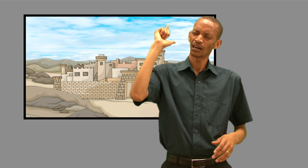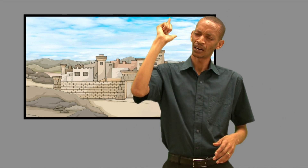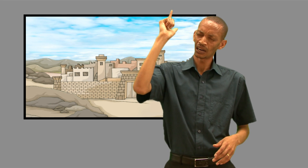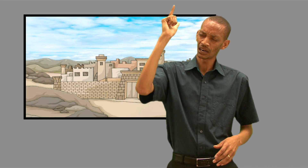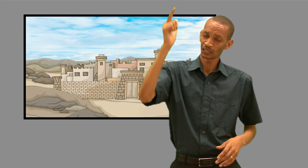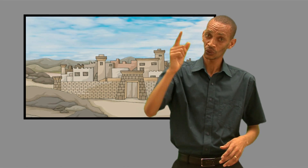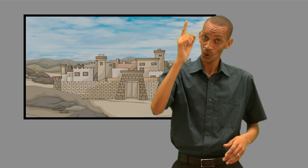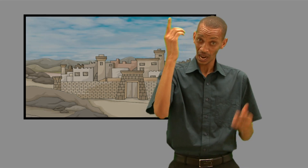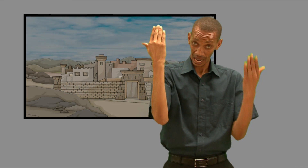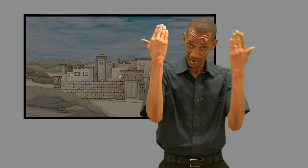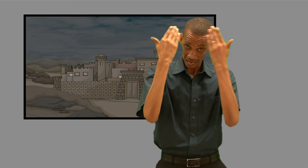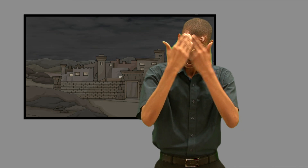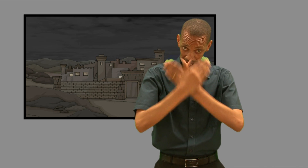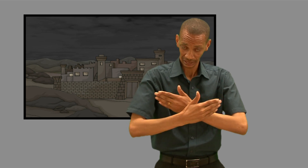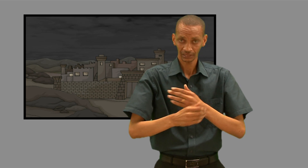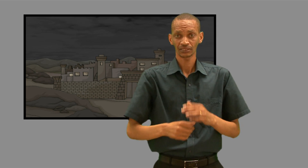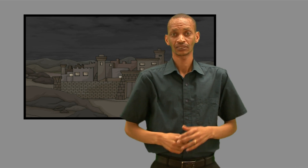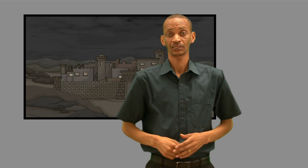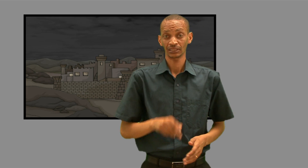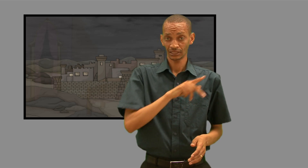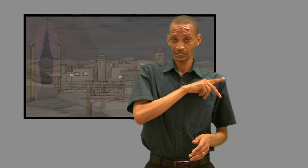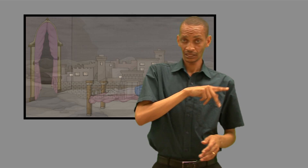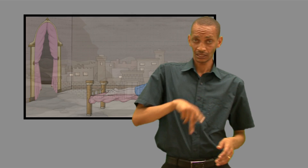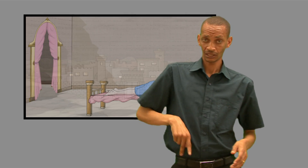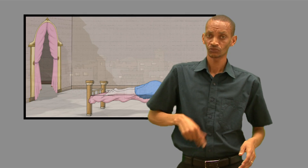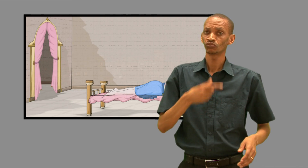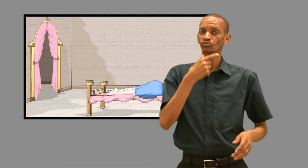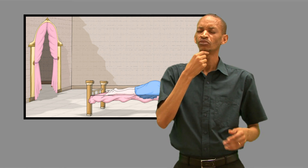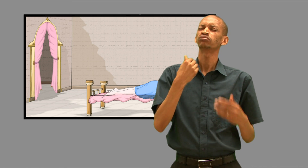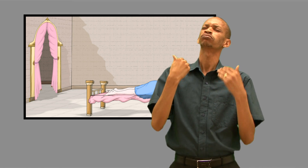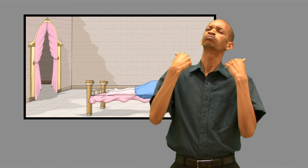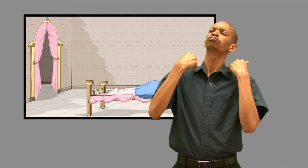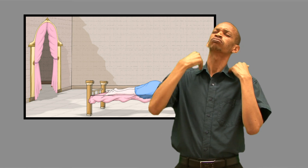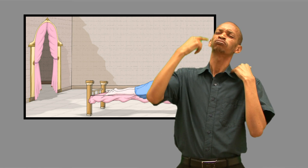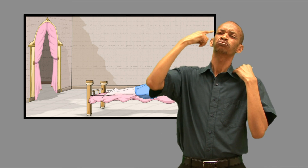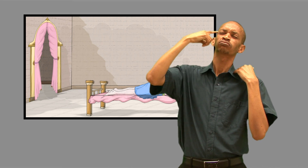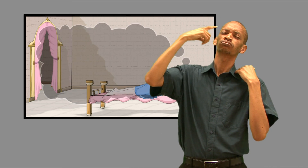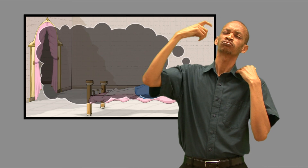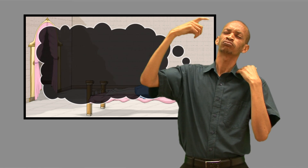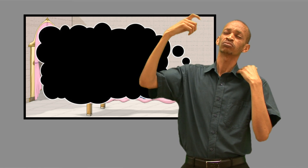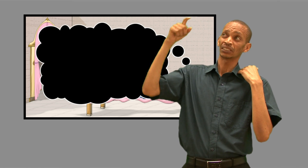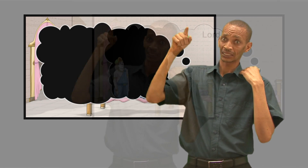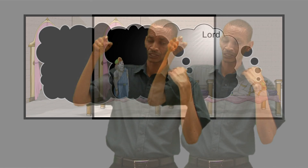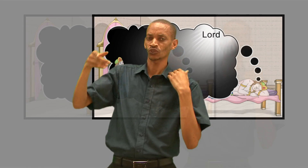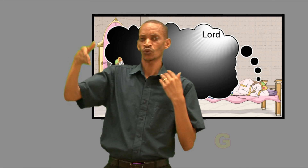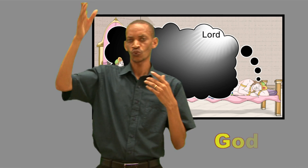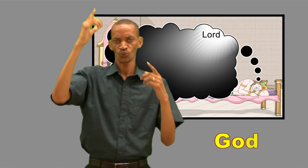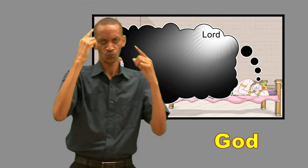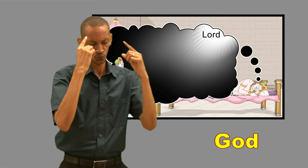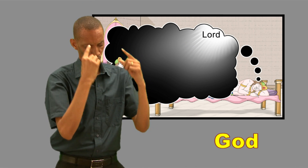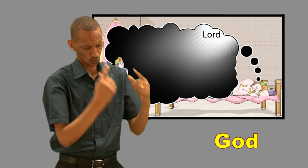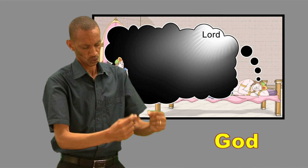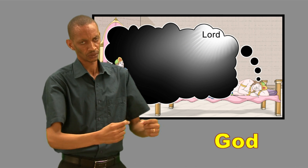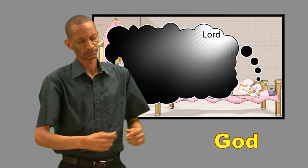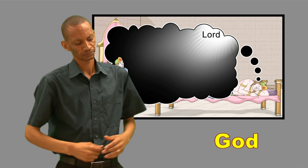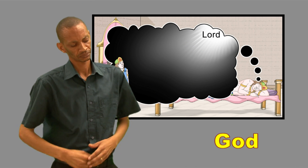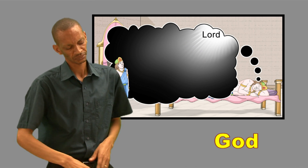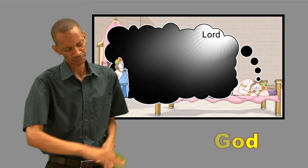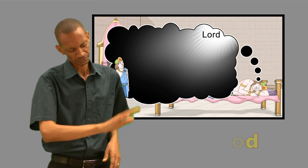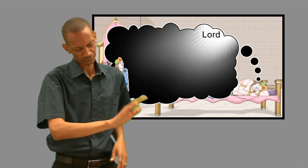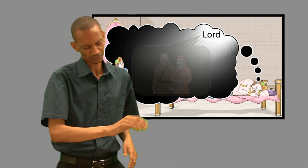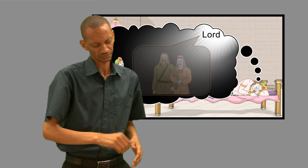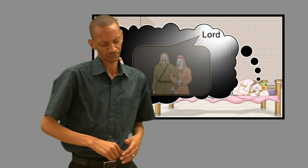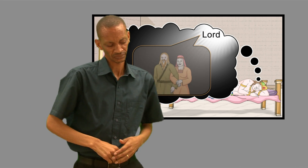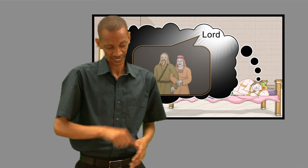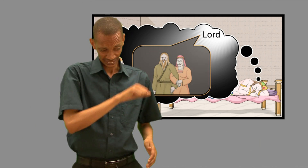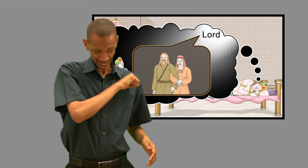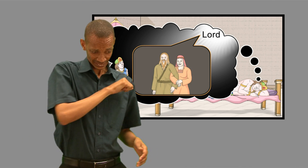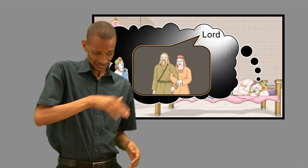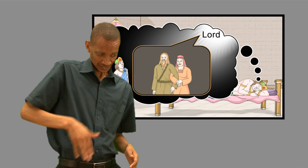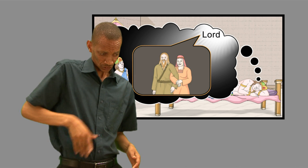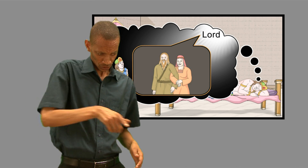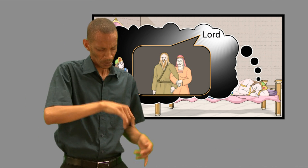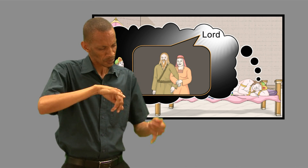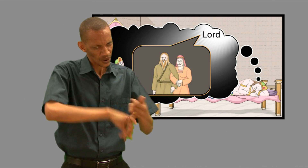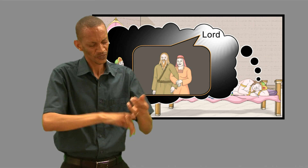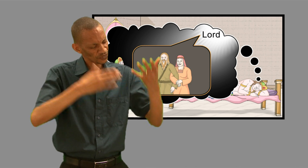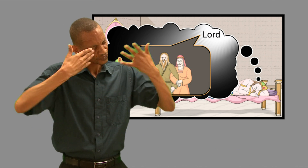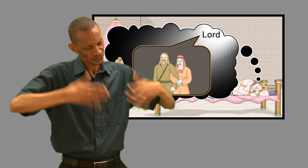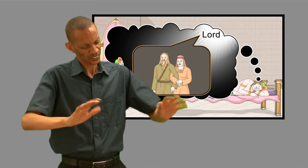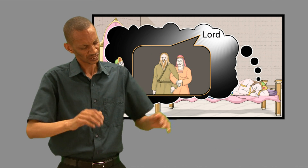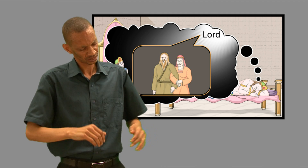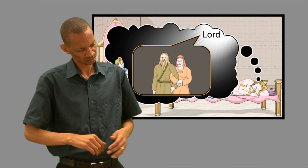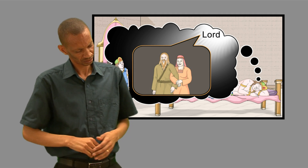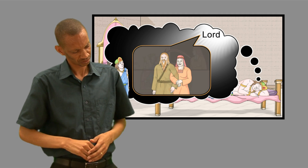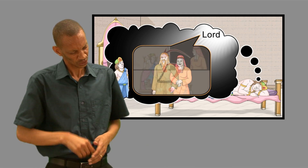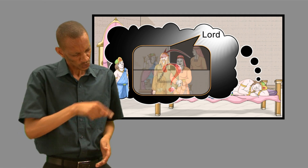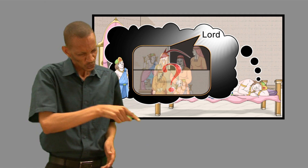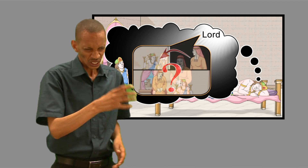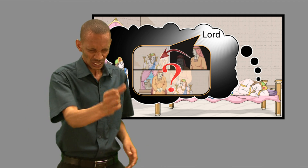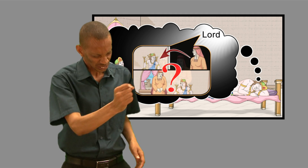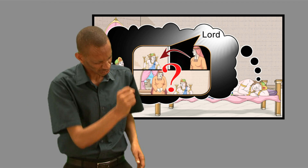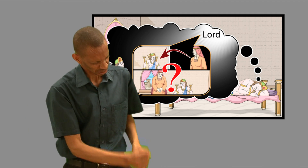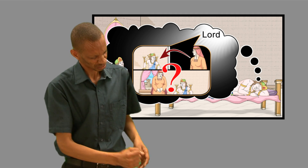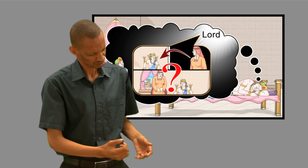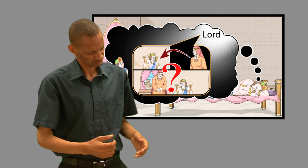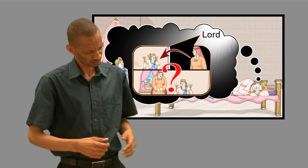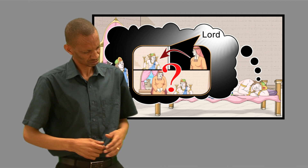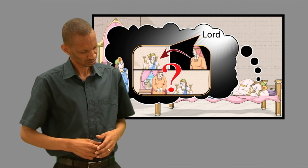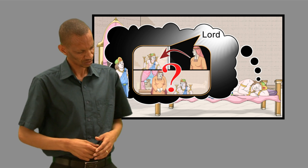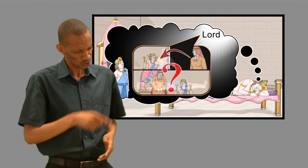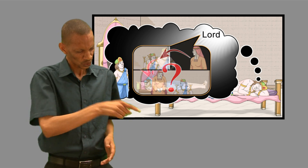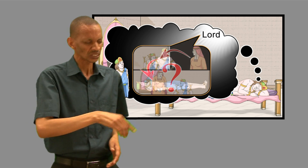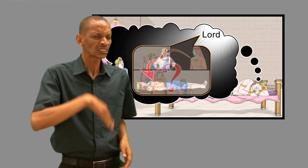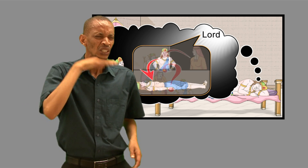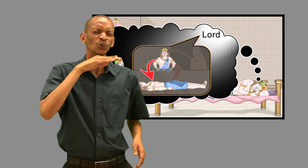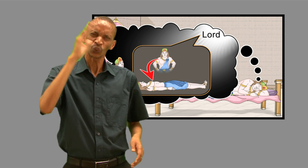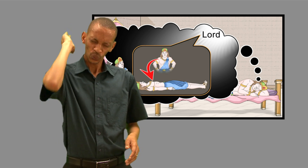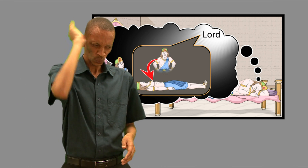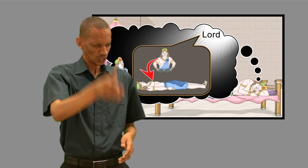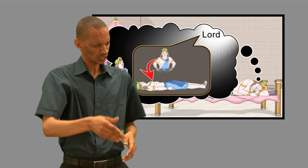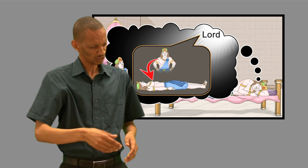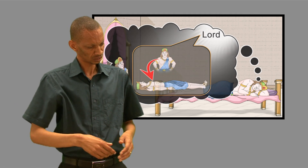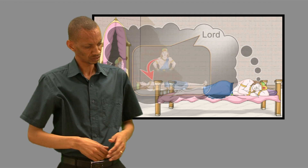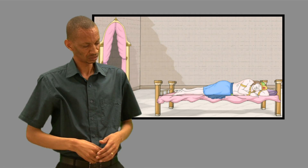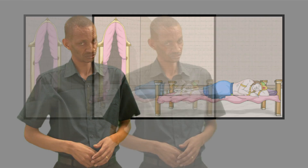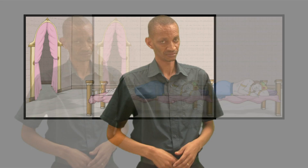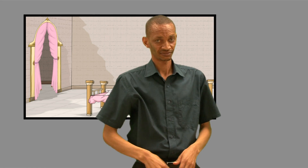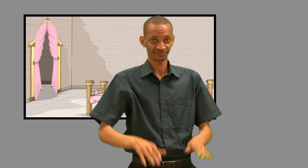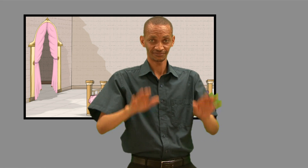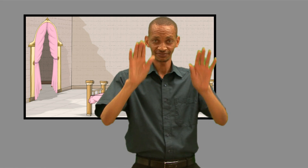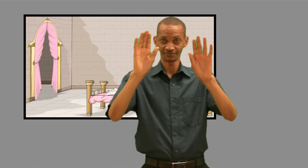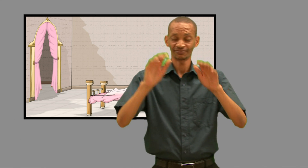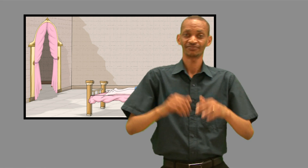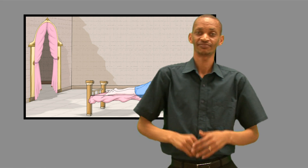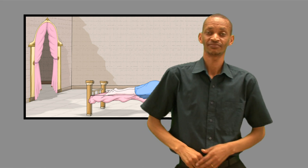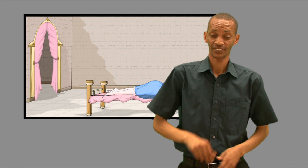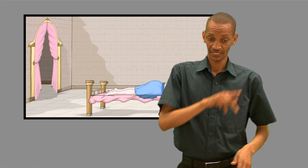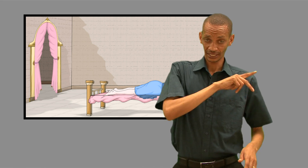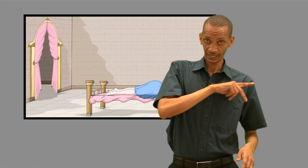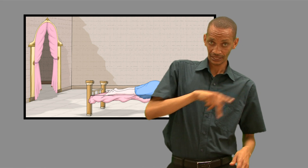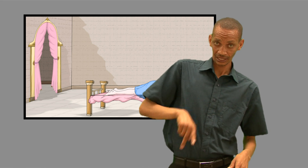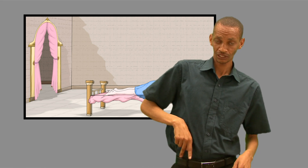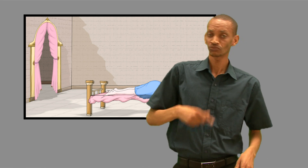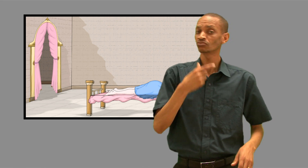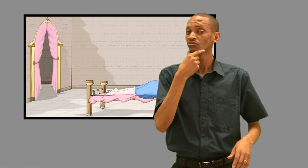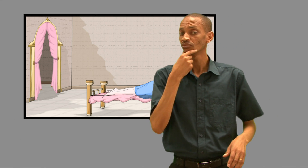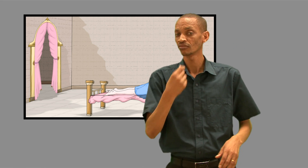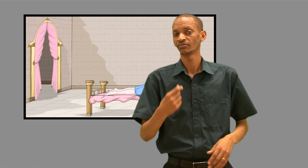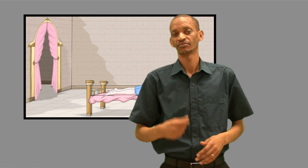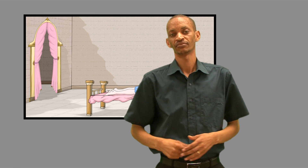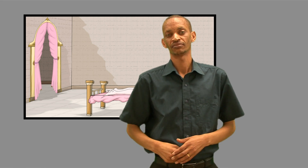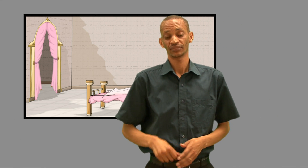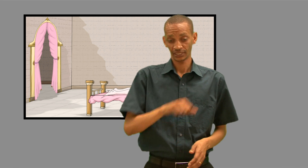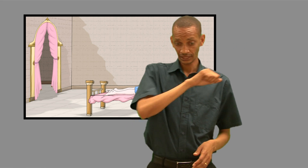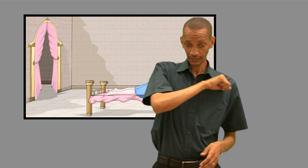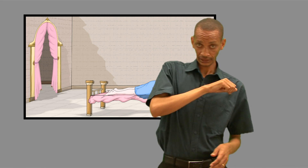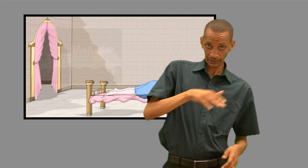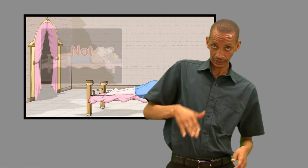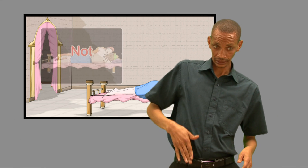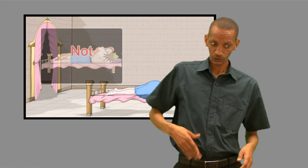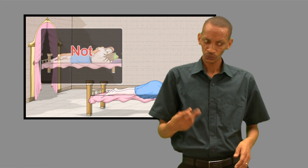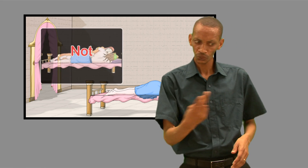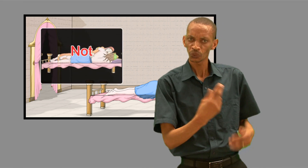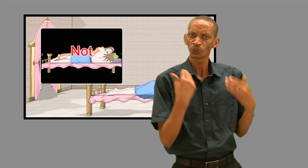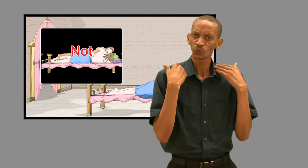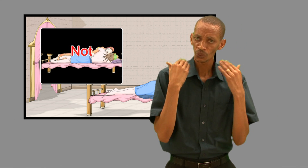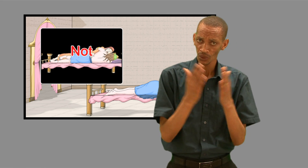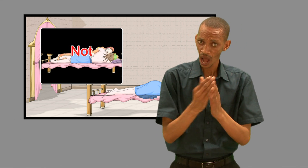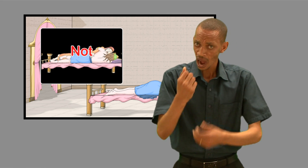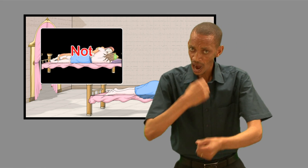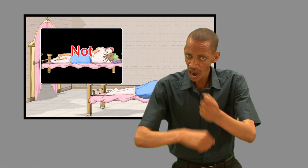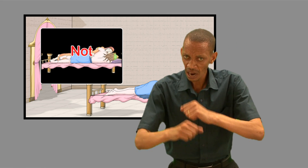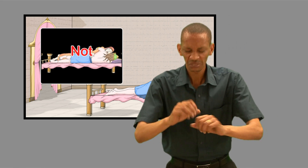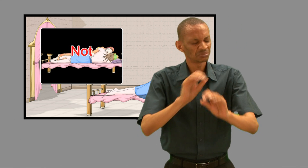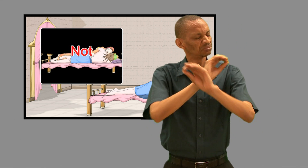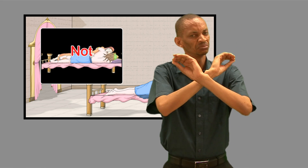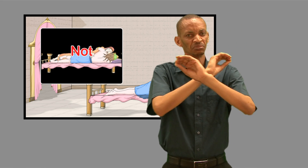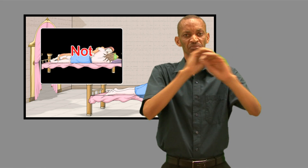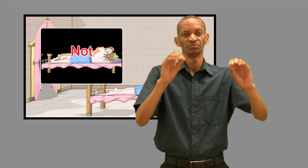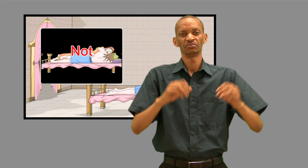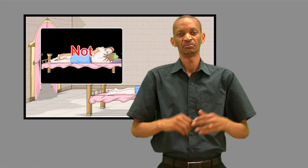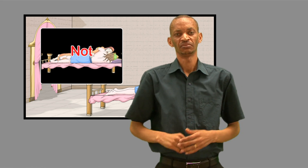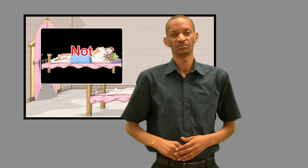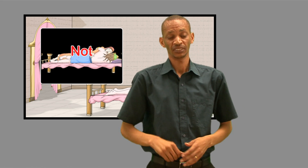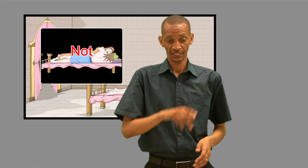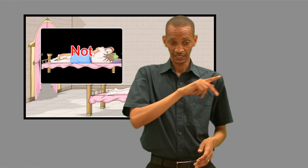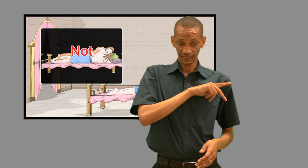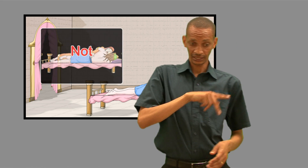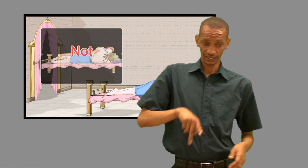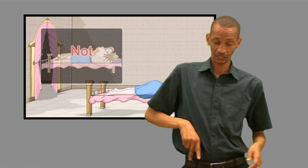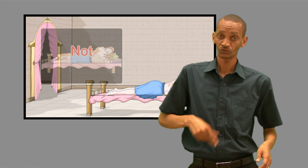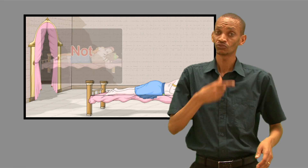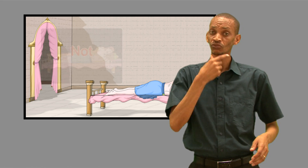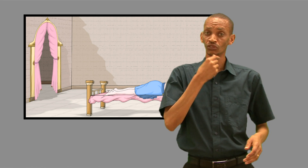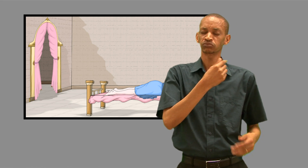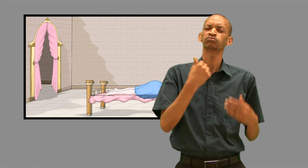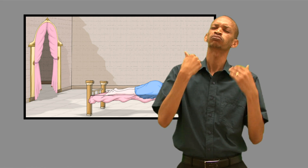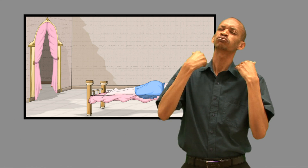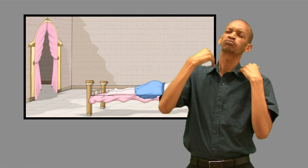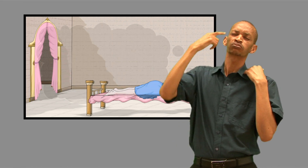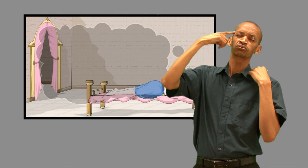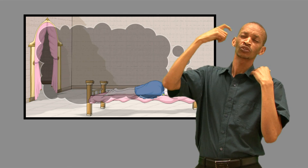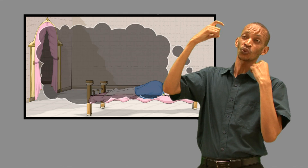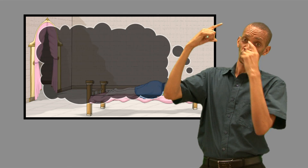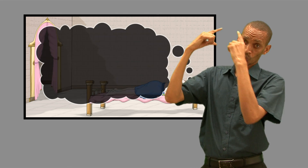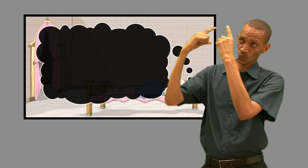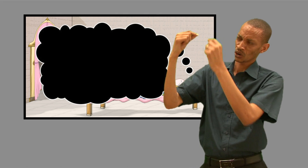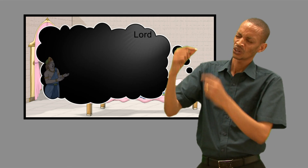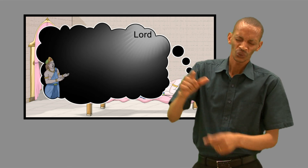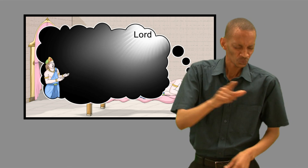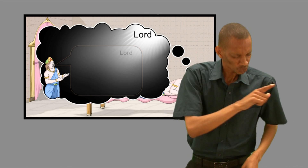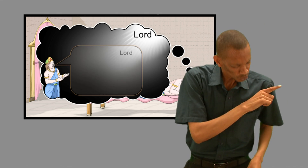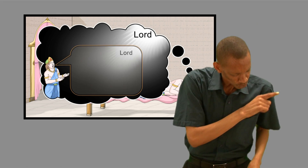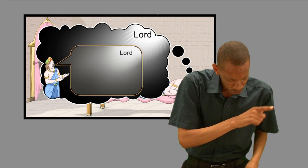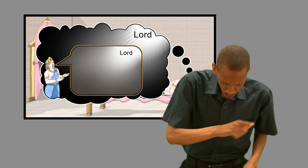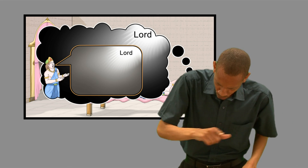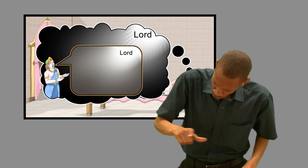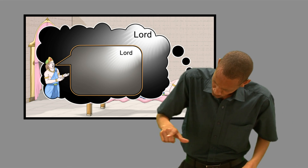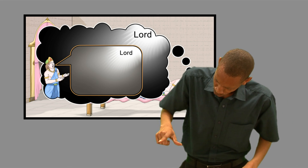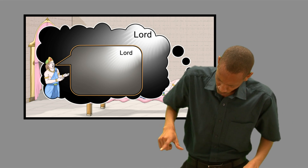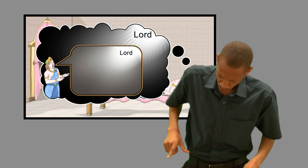One night, however, God came to Abimelech in a dream and told him, “You are as good as dead because of the woman you have taken, for she is a married woman.”